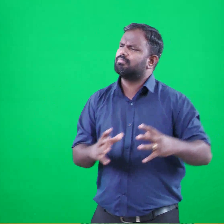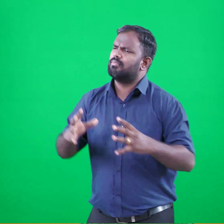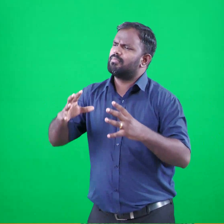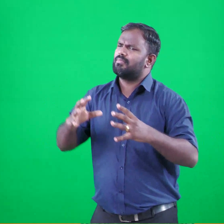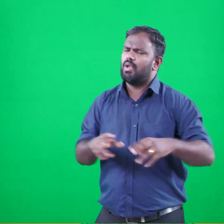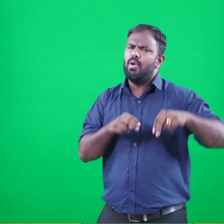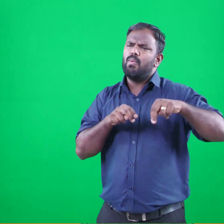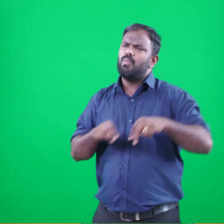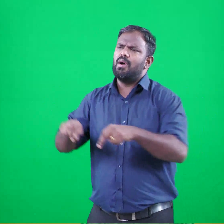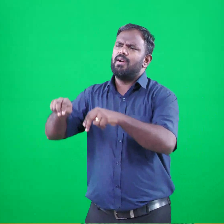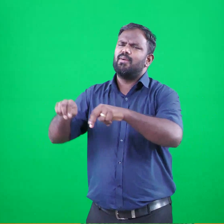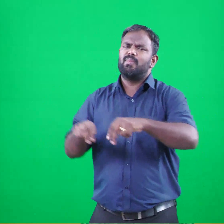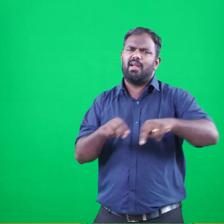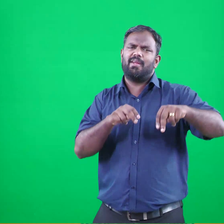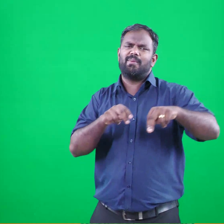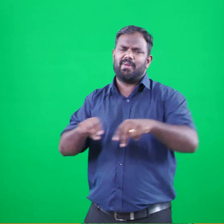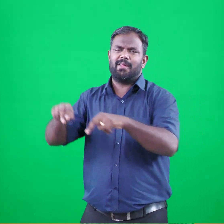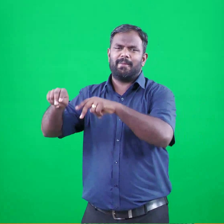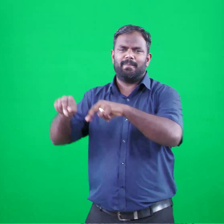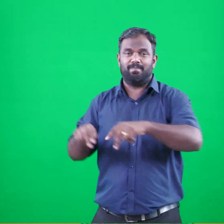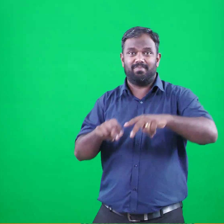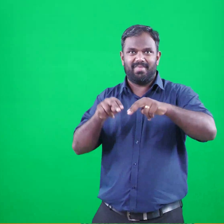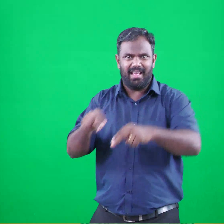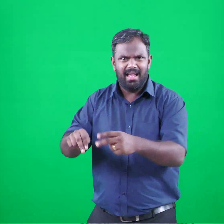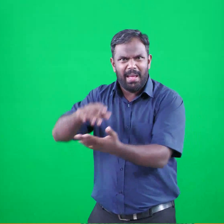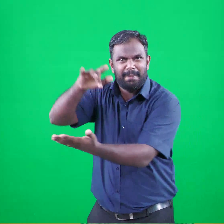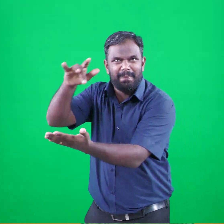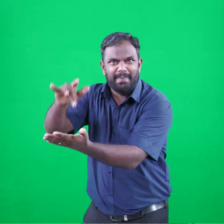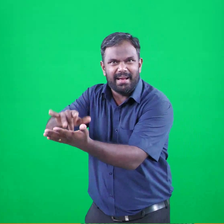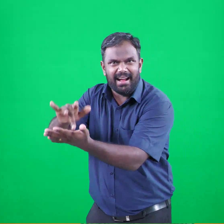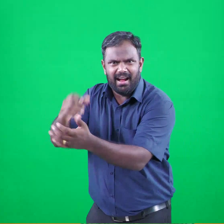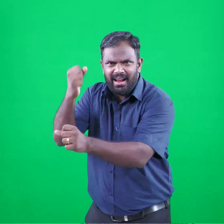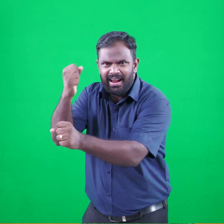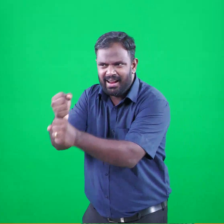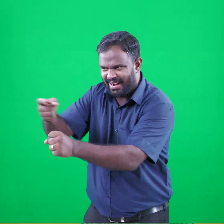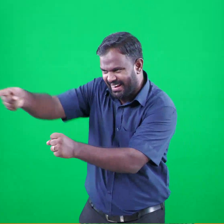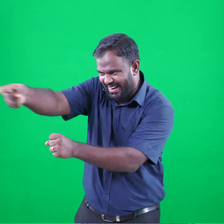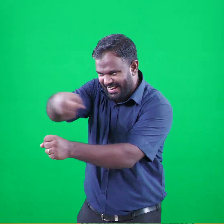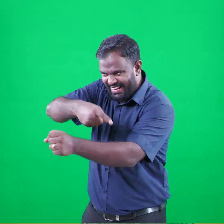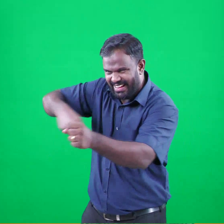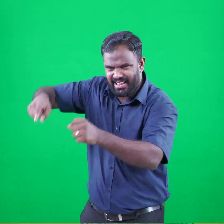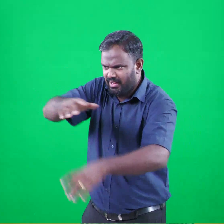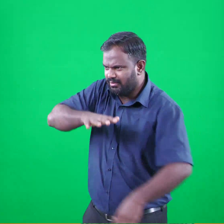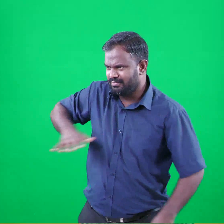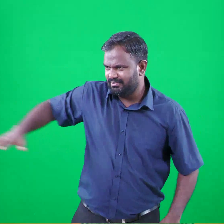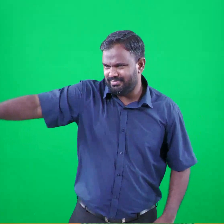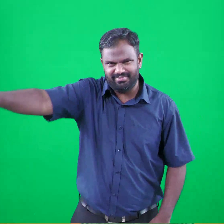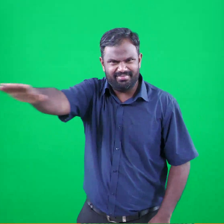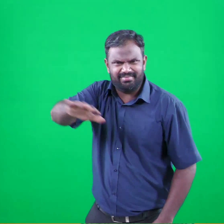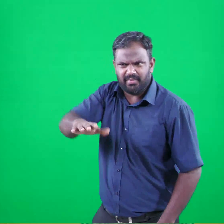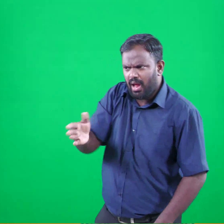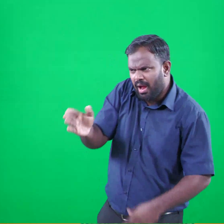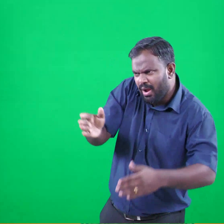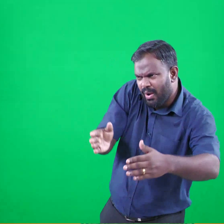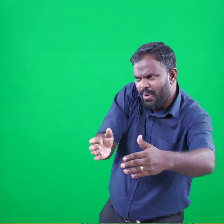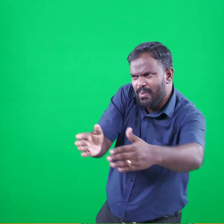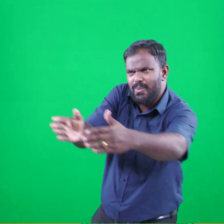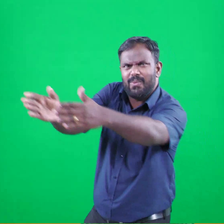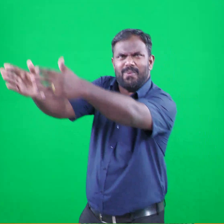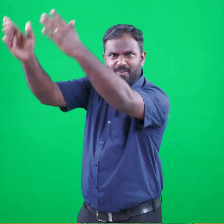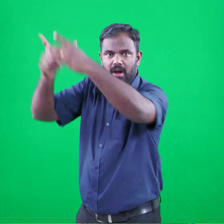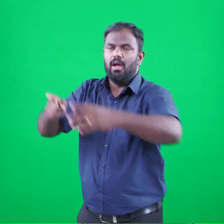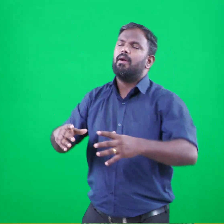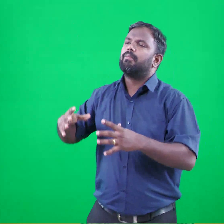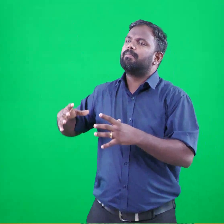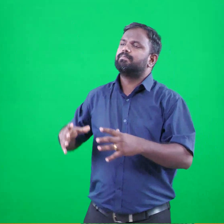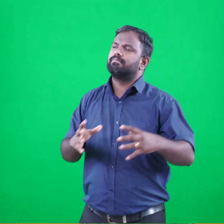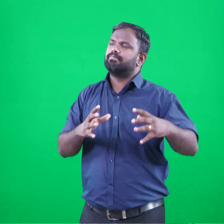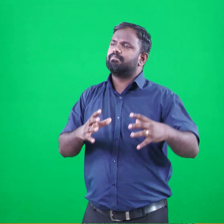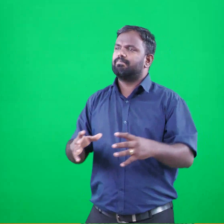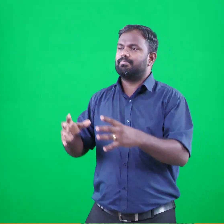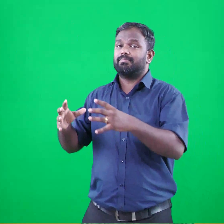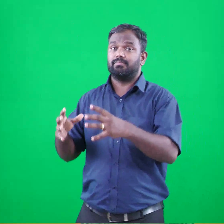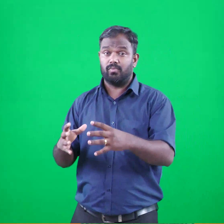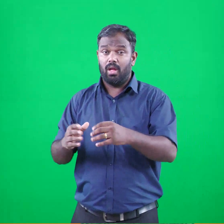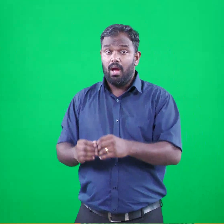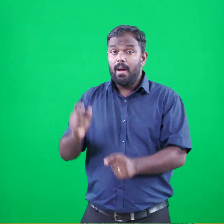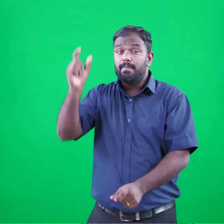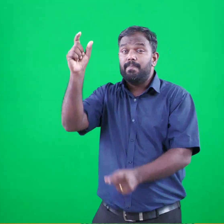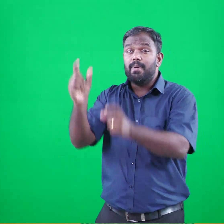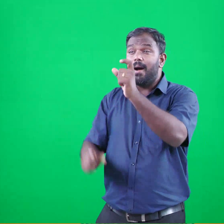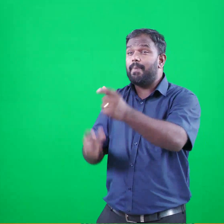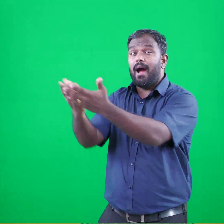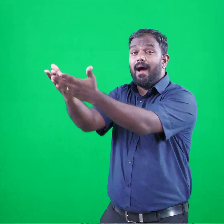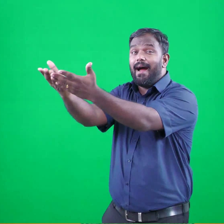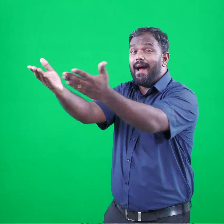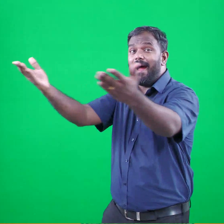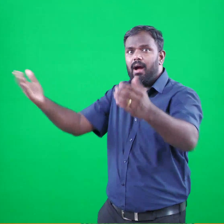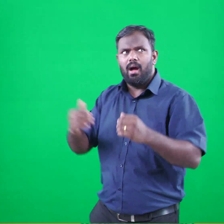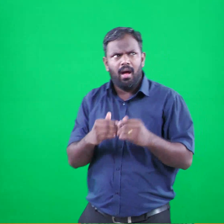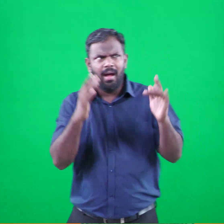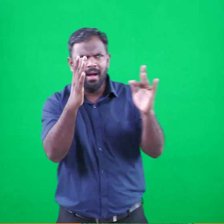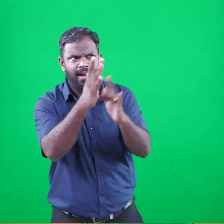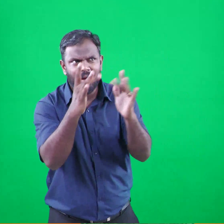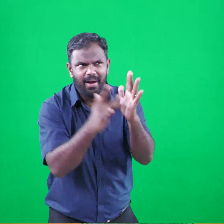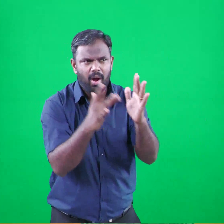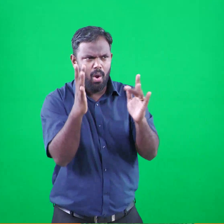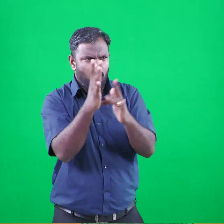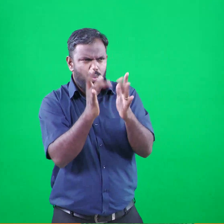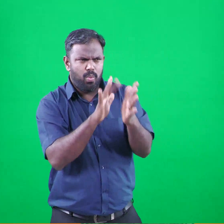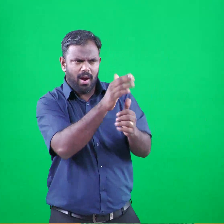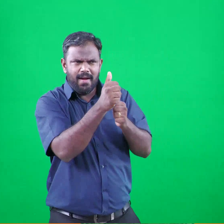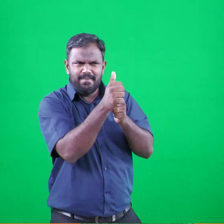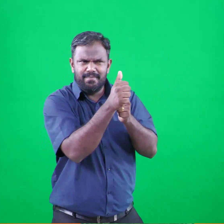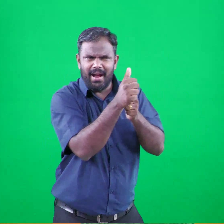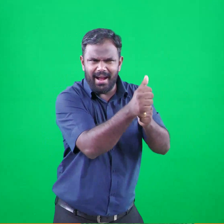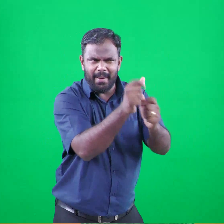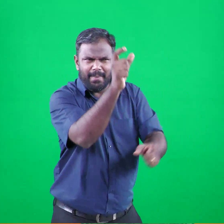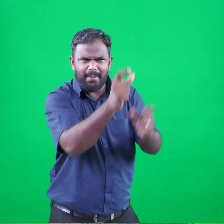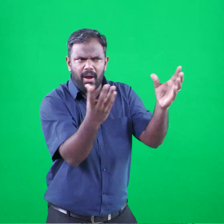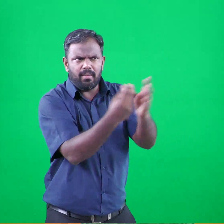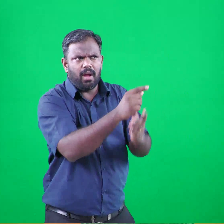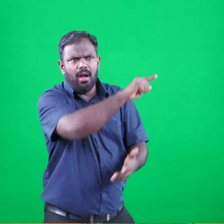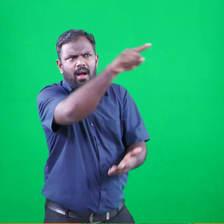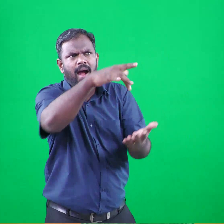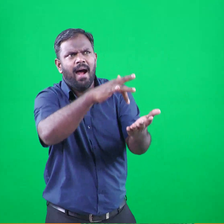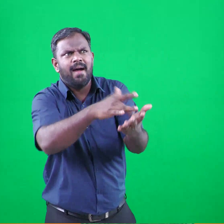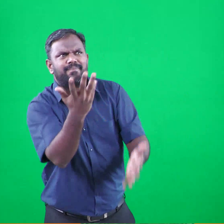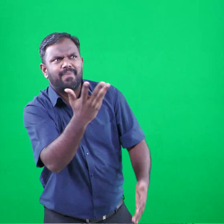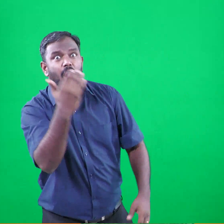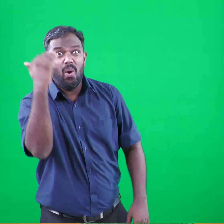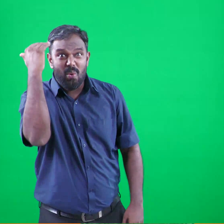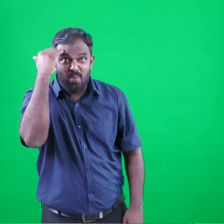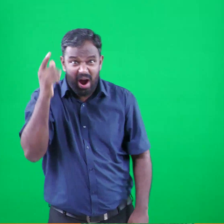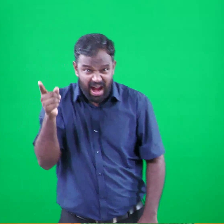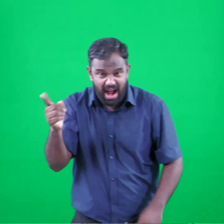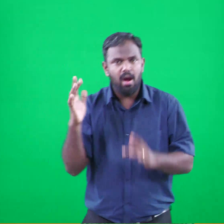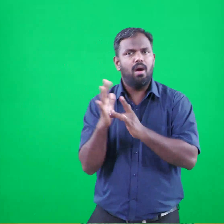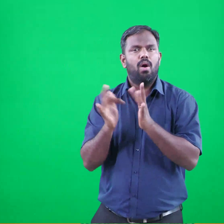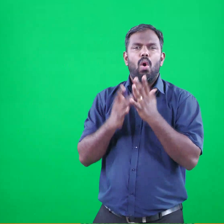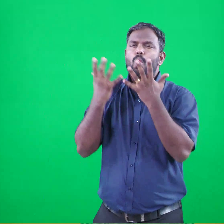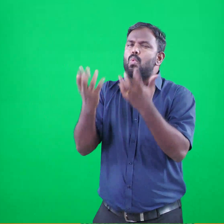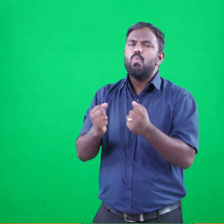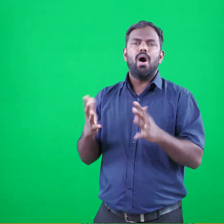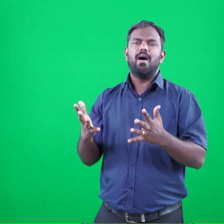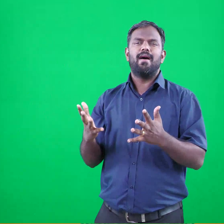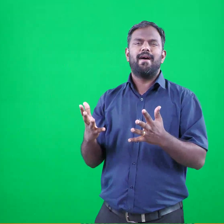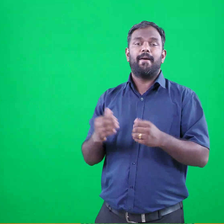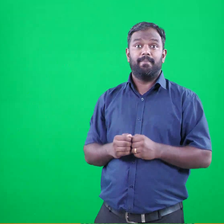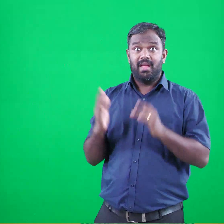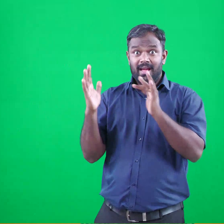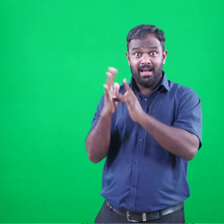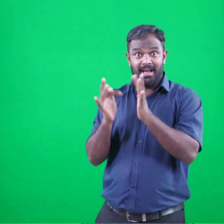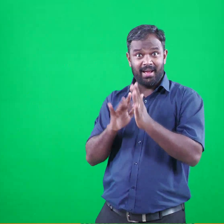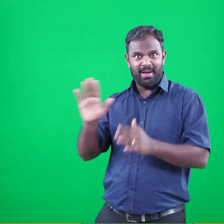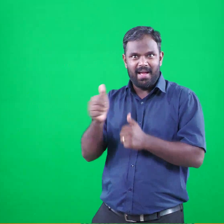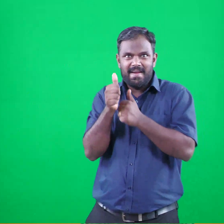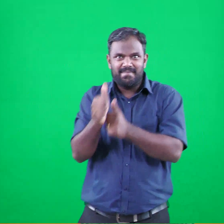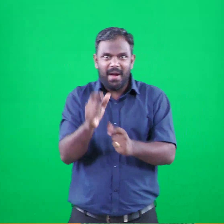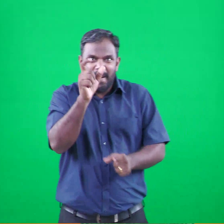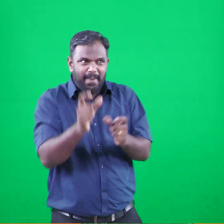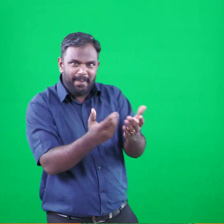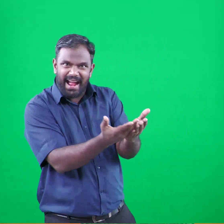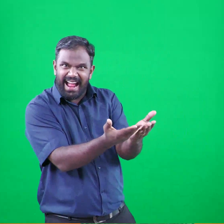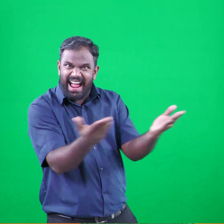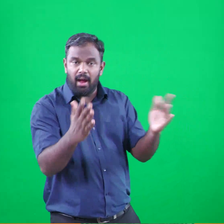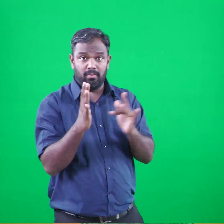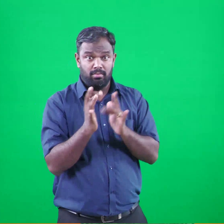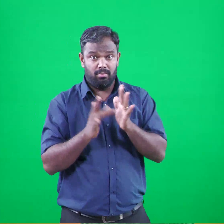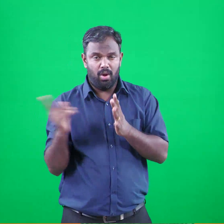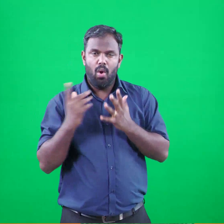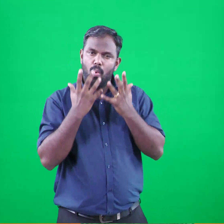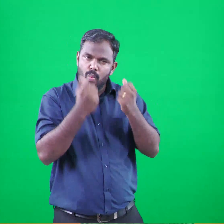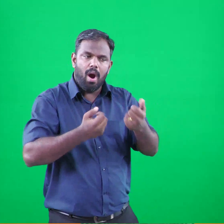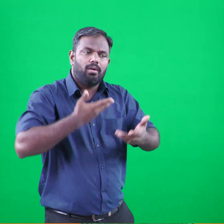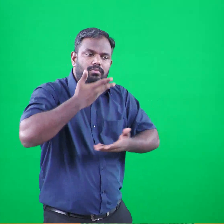But Jesus did not want anyone to know, because He was teaching His disciples.